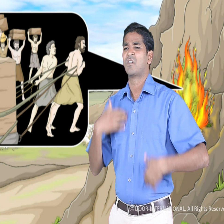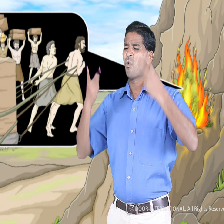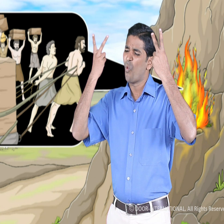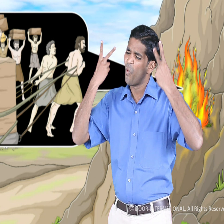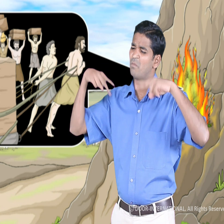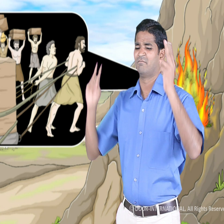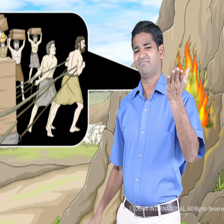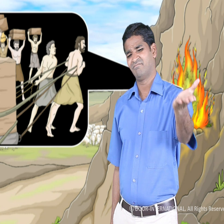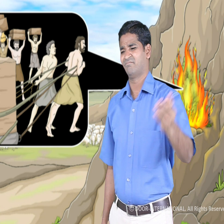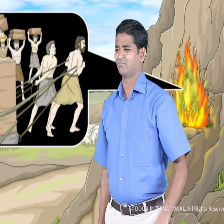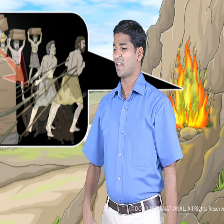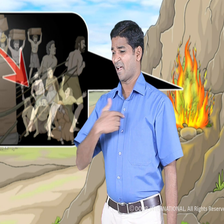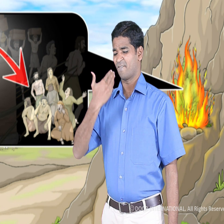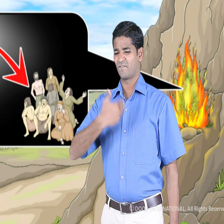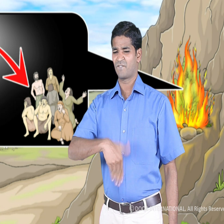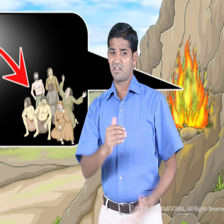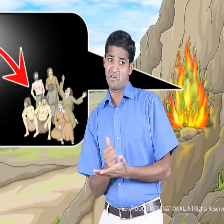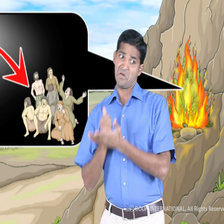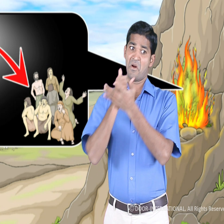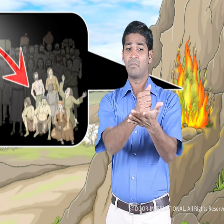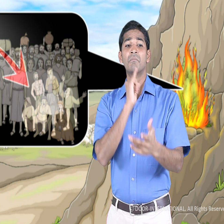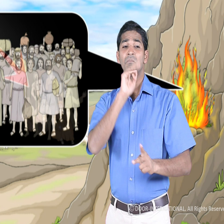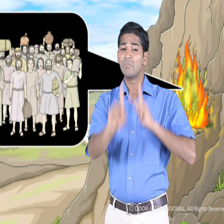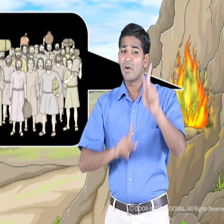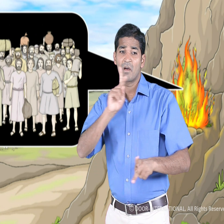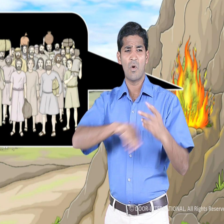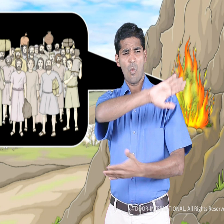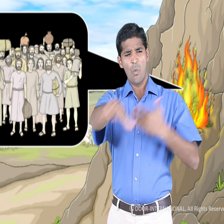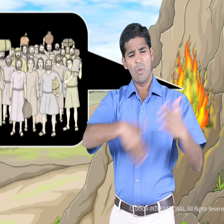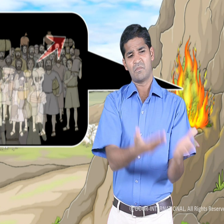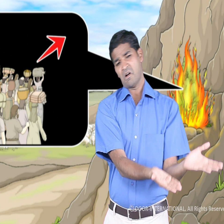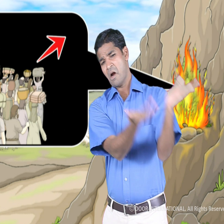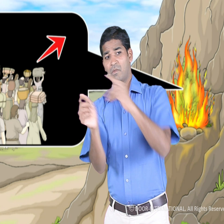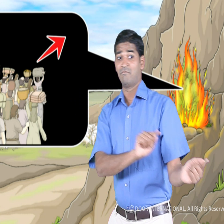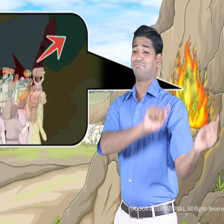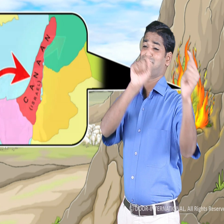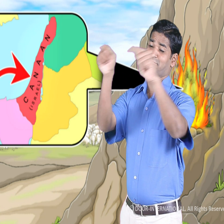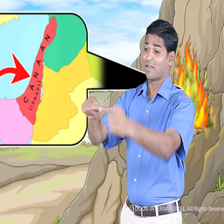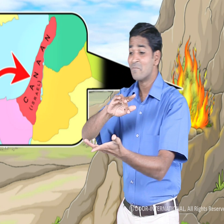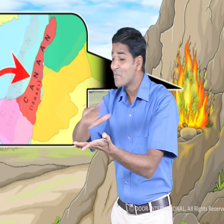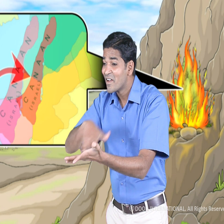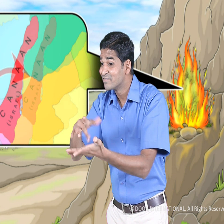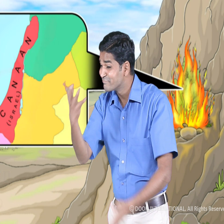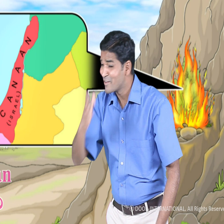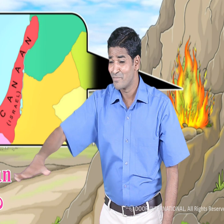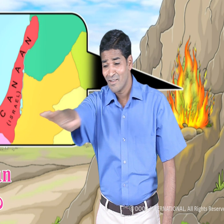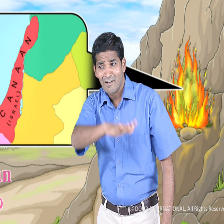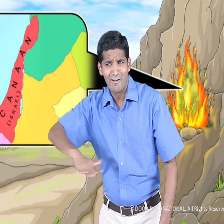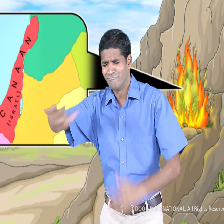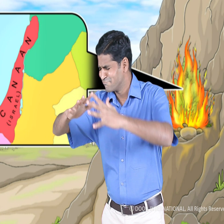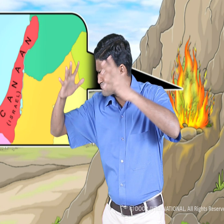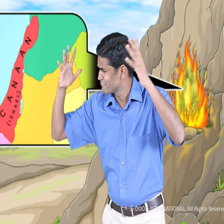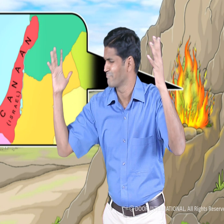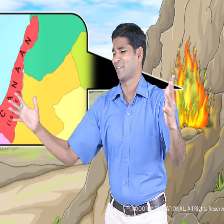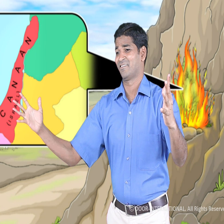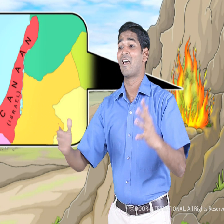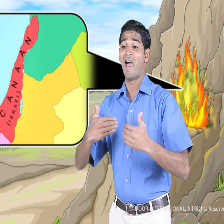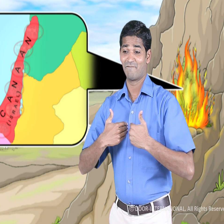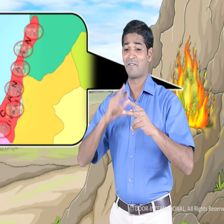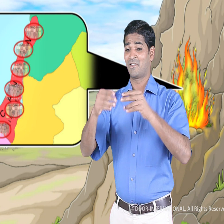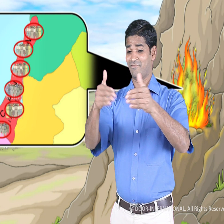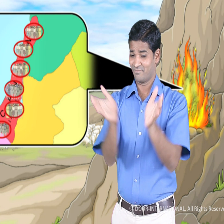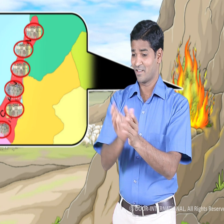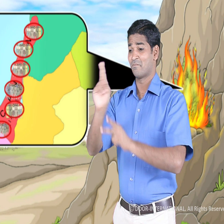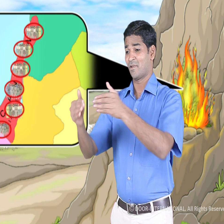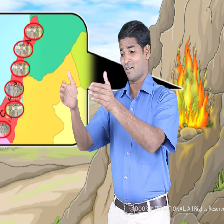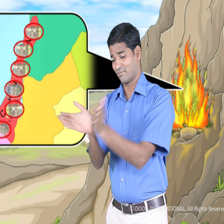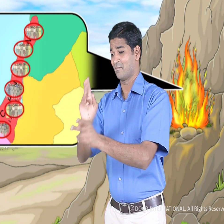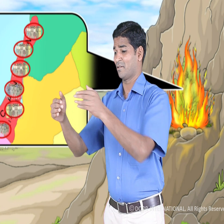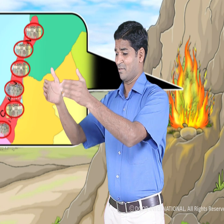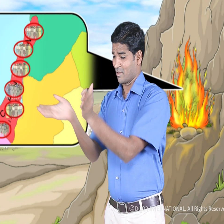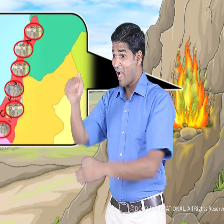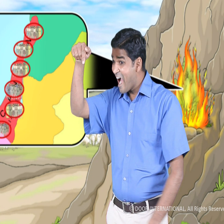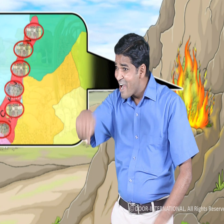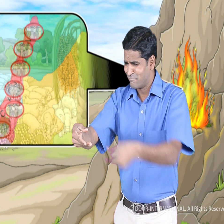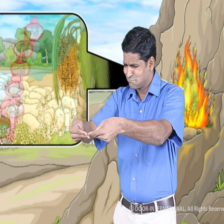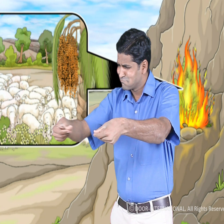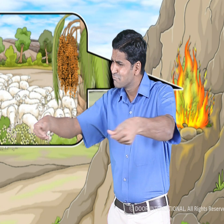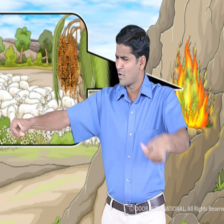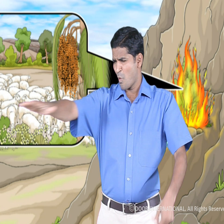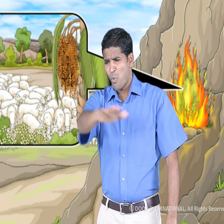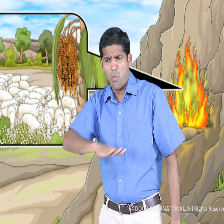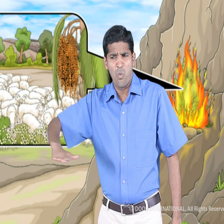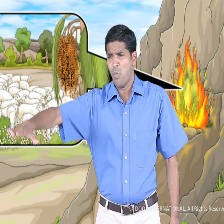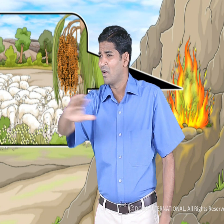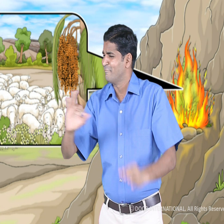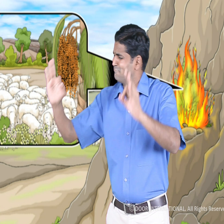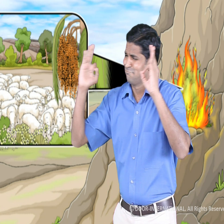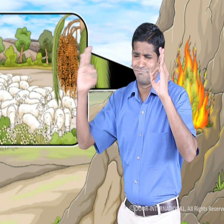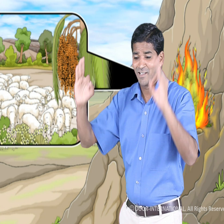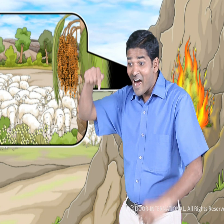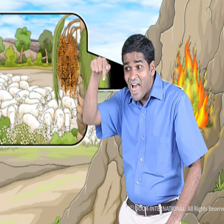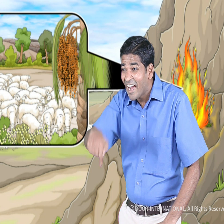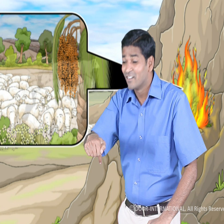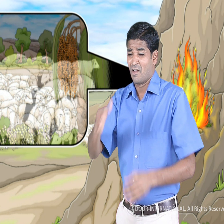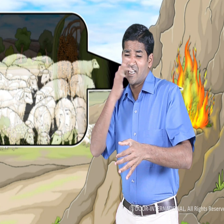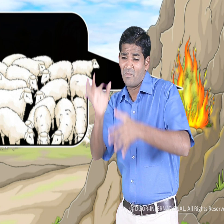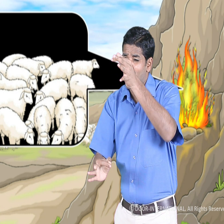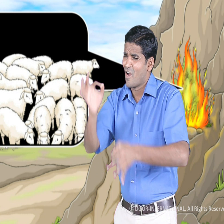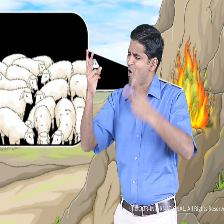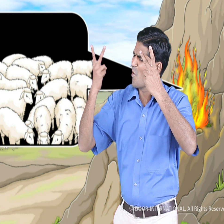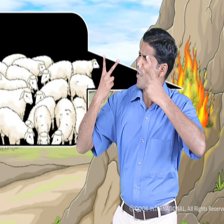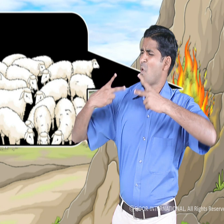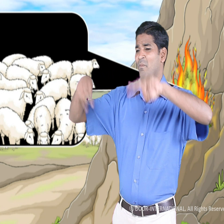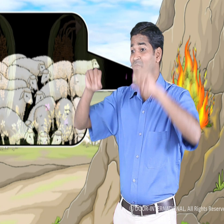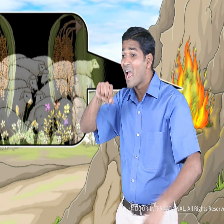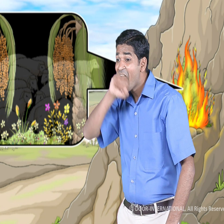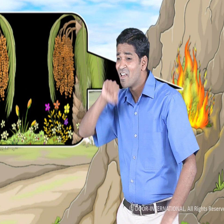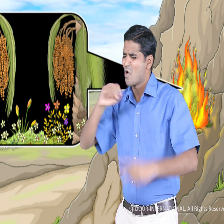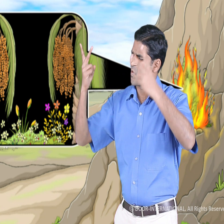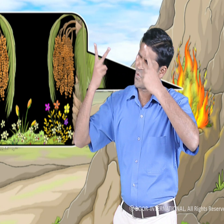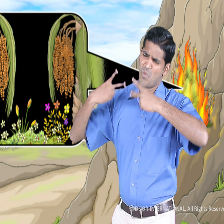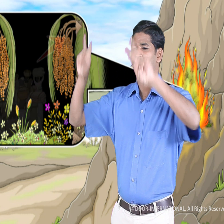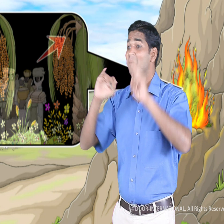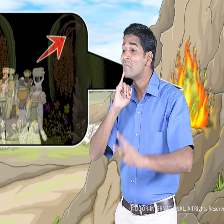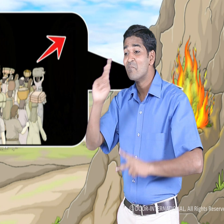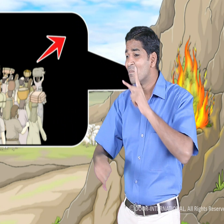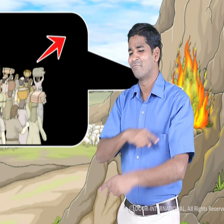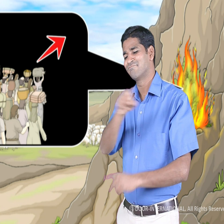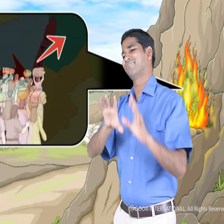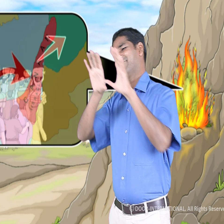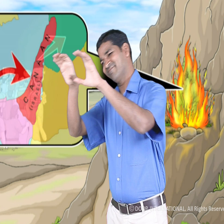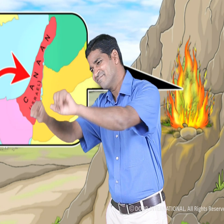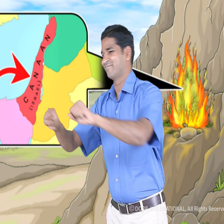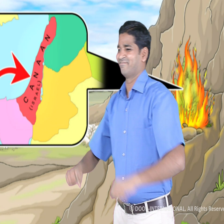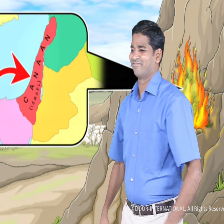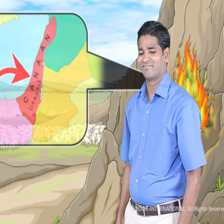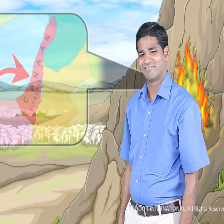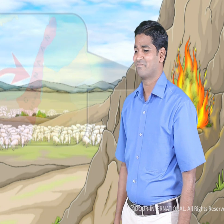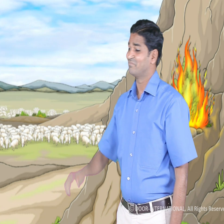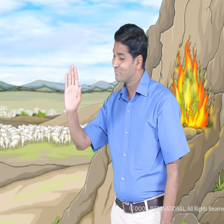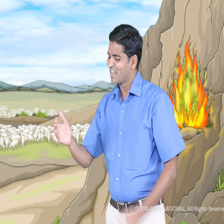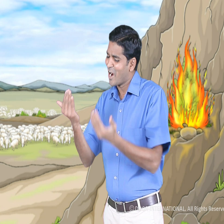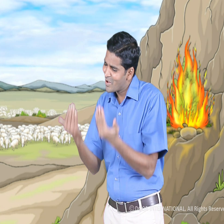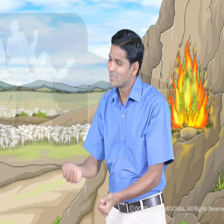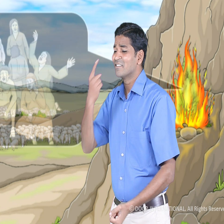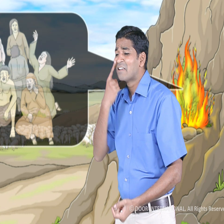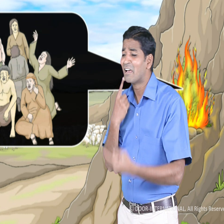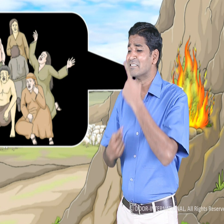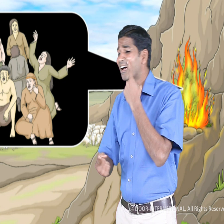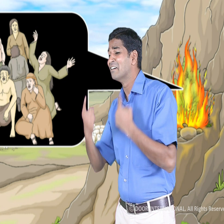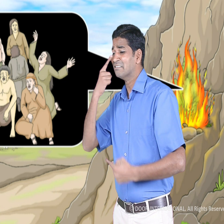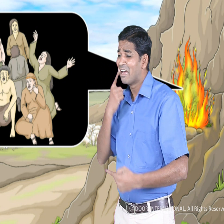I have come down to rescue them from the hand of the Egyptians and to bring them up out of that land to a good and spacious land, a land flowing with milk and honey—the home of the Canaanites, Hittites, Amorites, Perizzites, Hivites, and Jebusites.